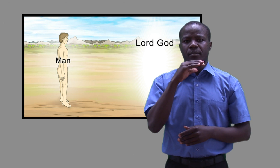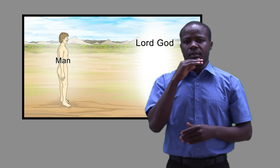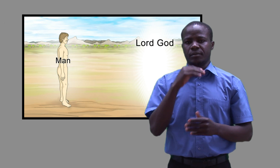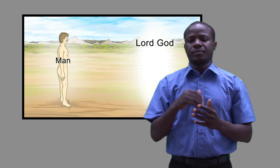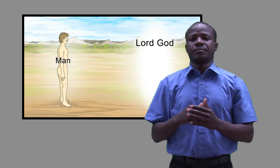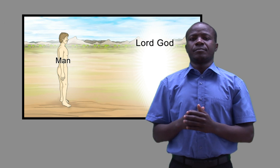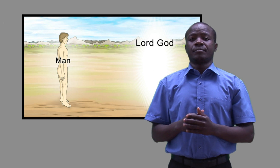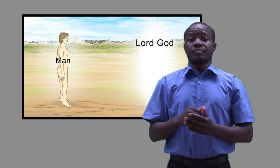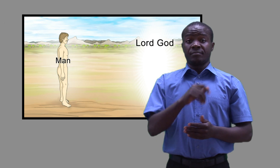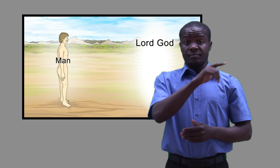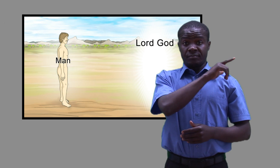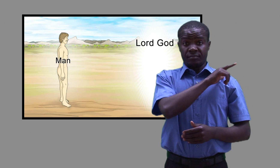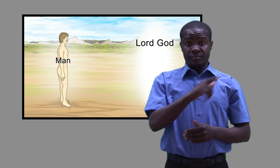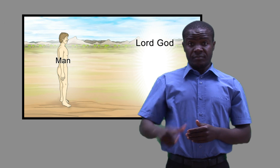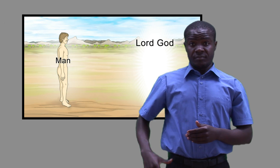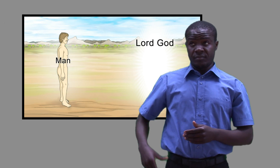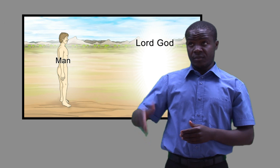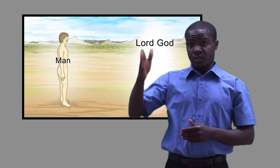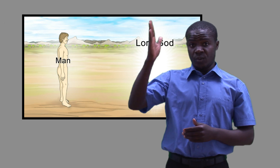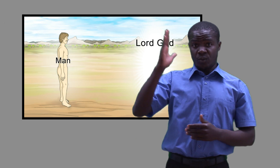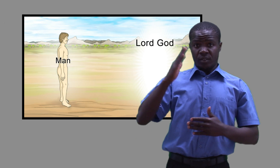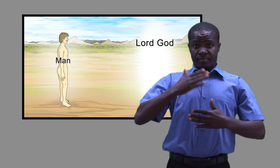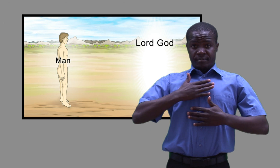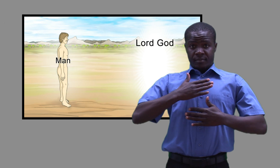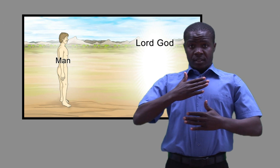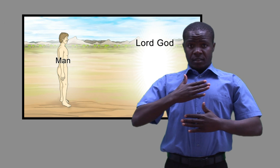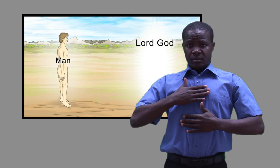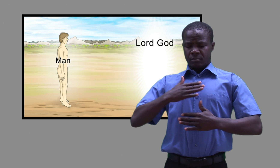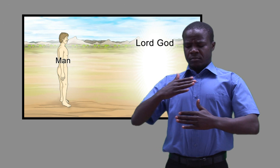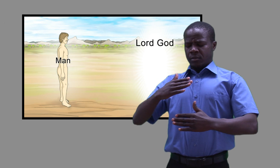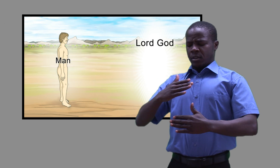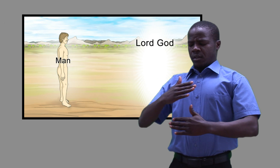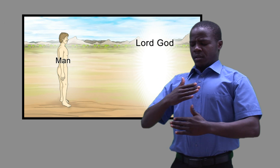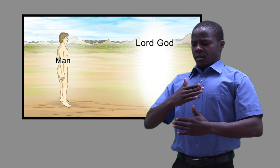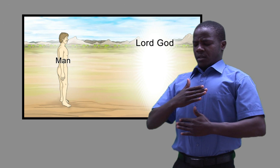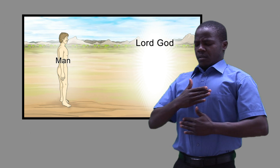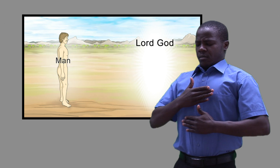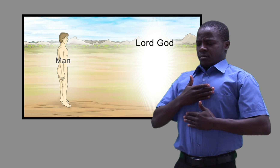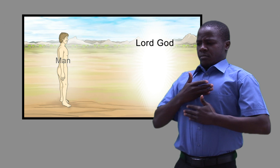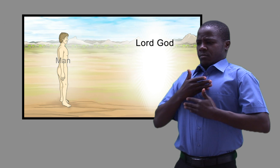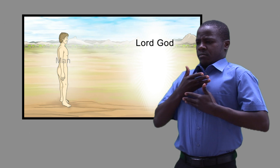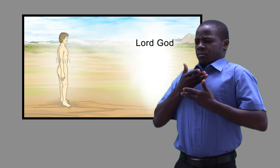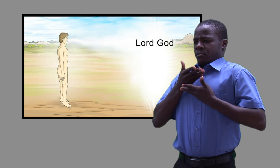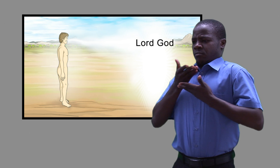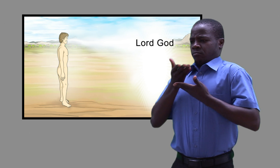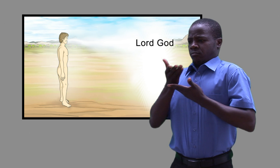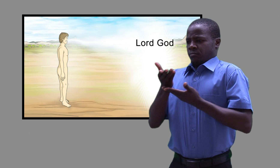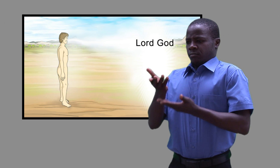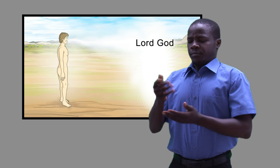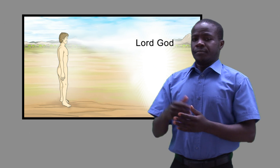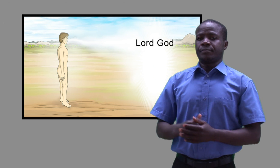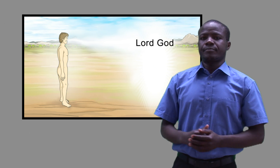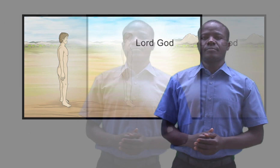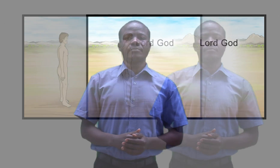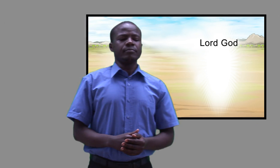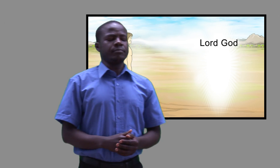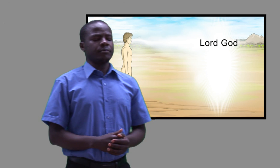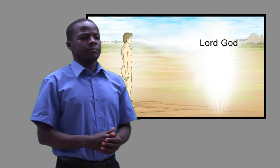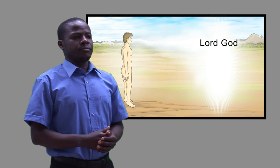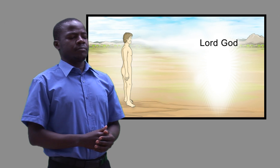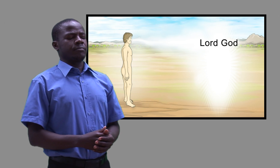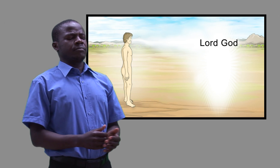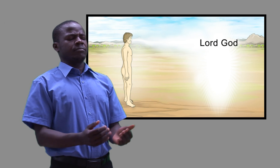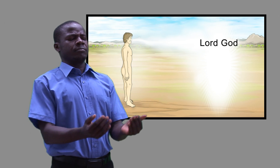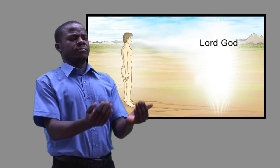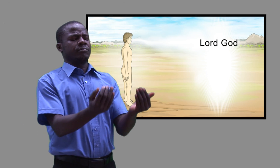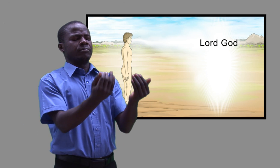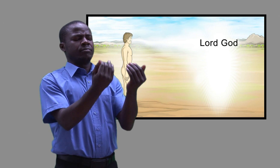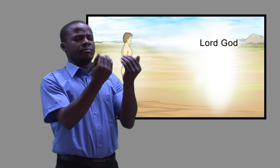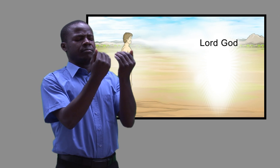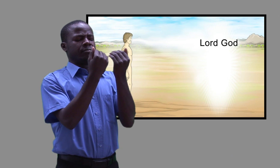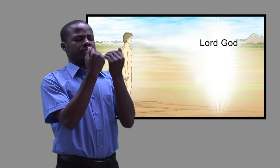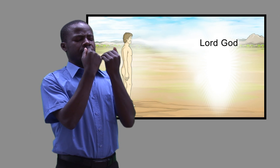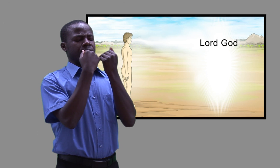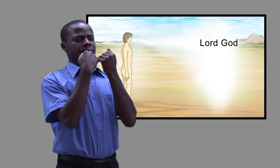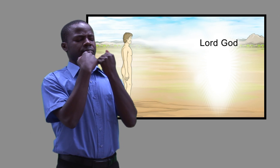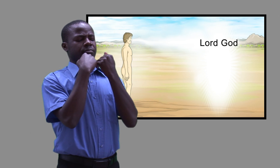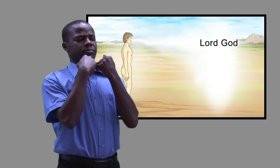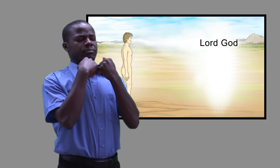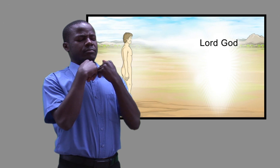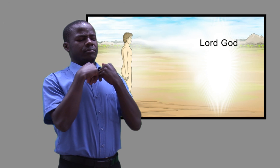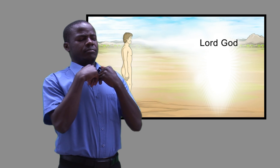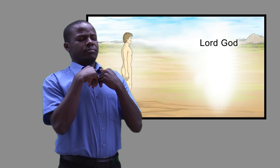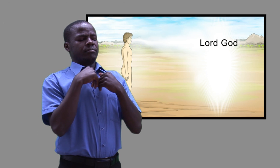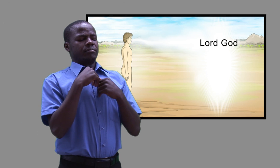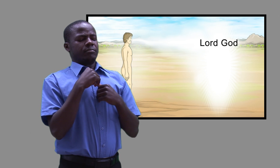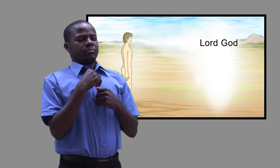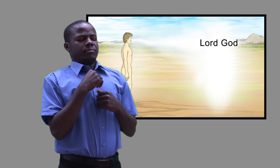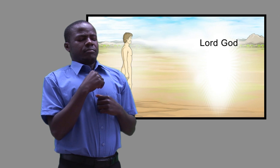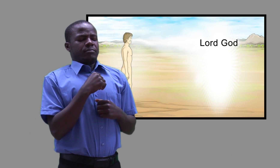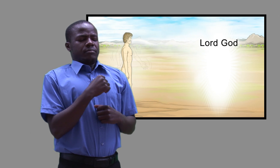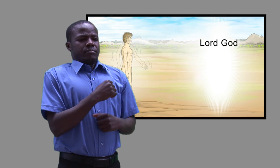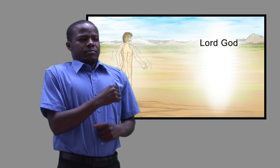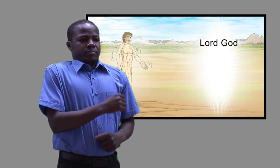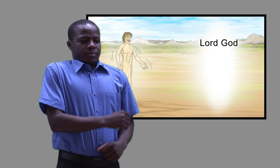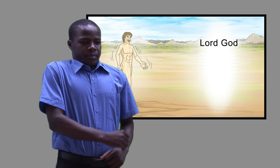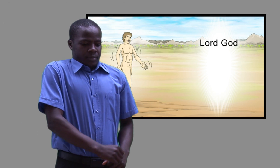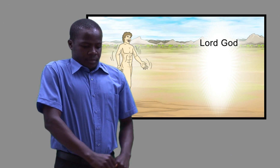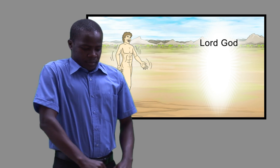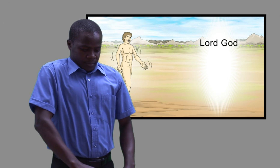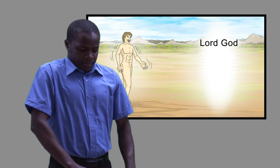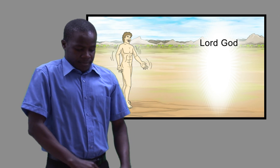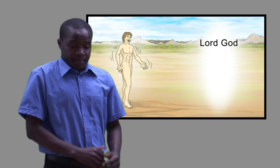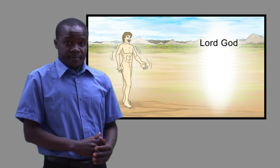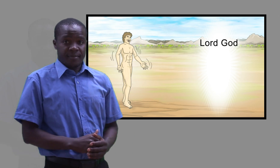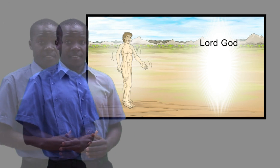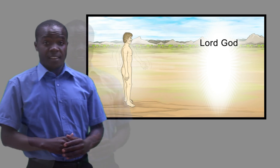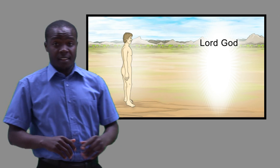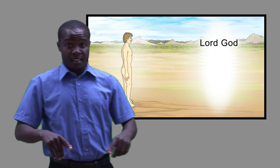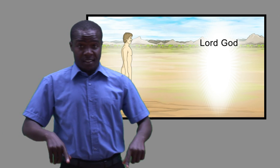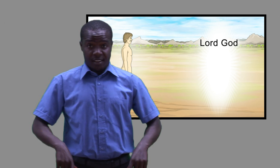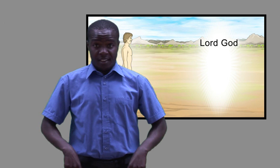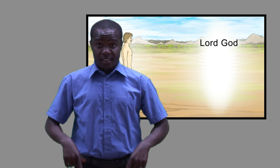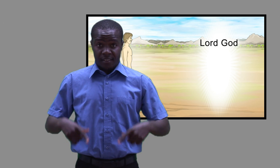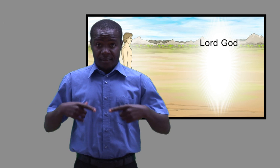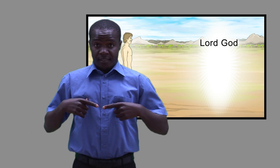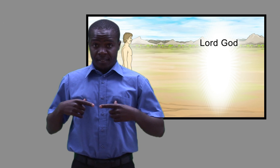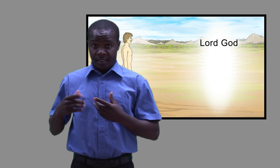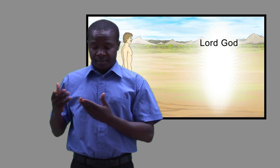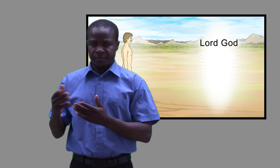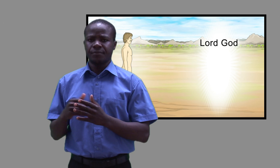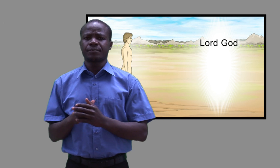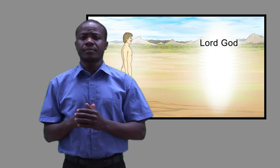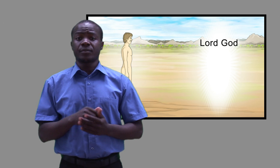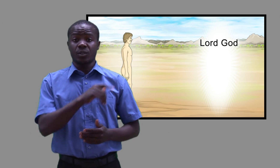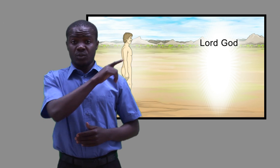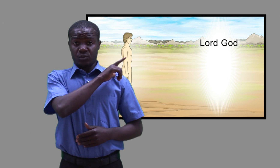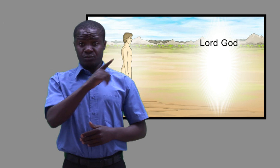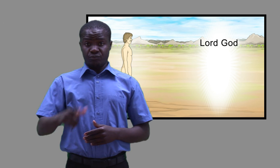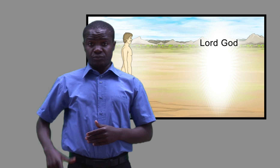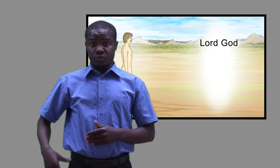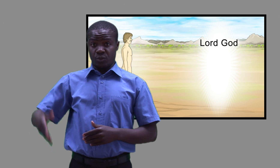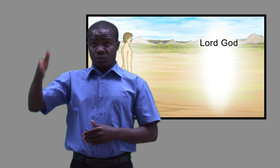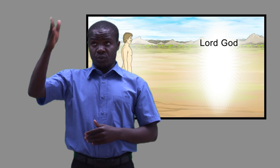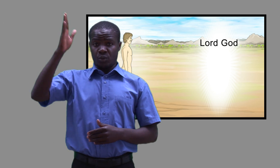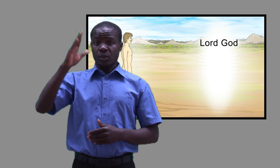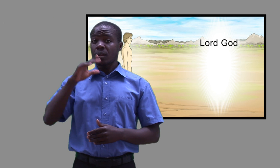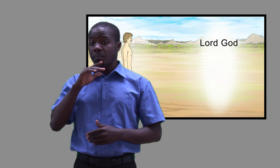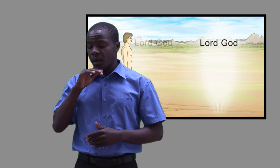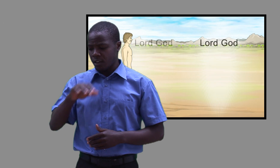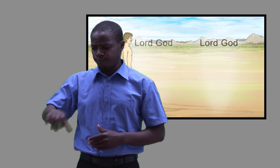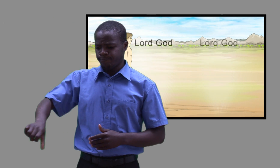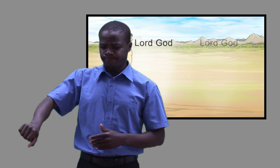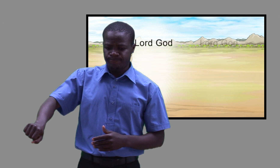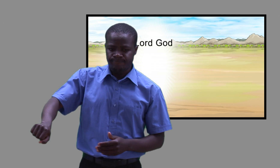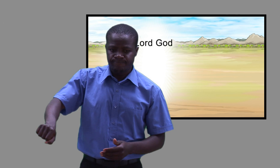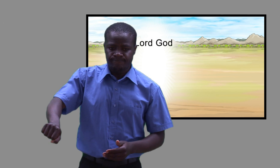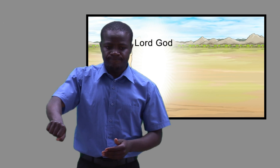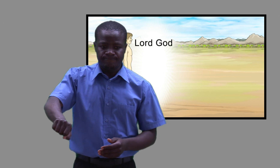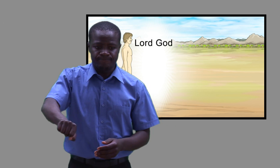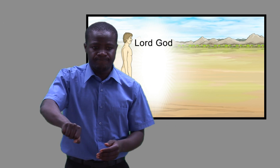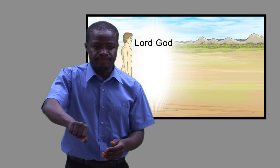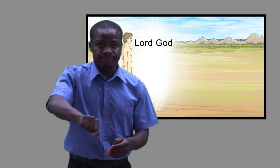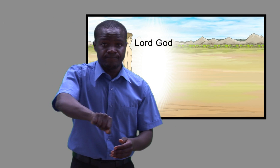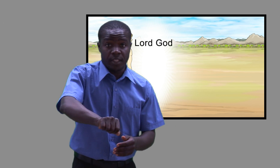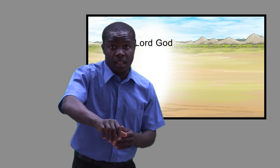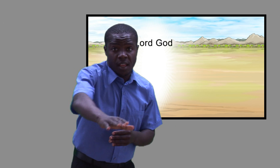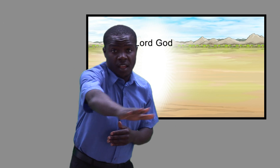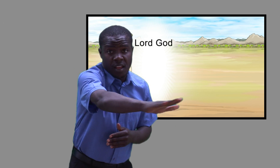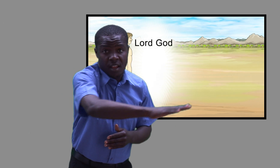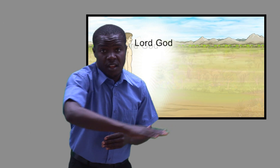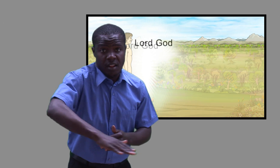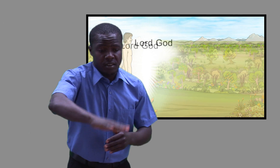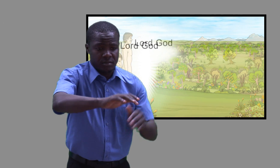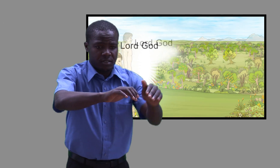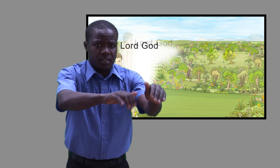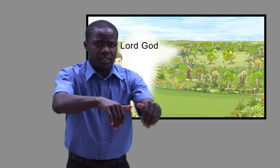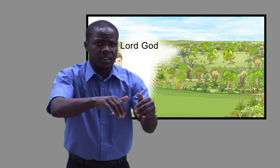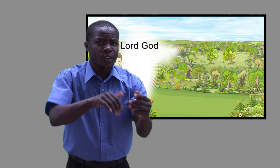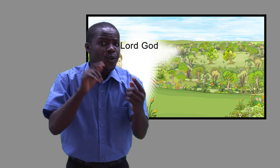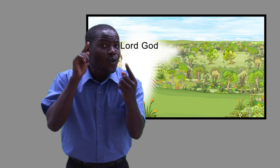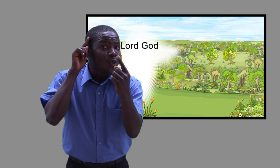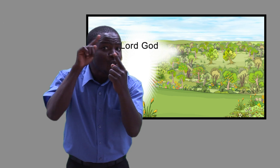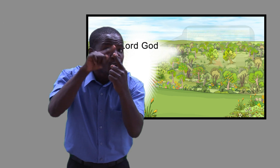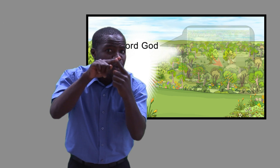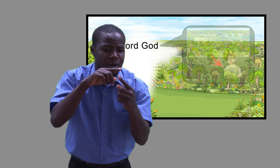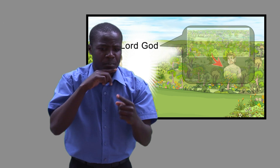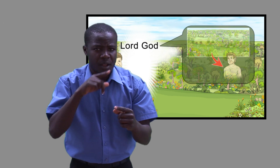Now a river flowed out of Eden to water the garden, and from there it branched into four headwaters: The name of the first river is Pishon; it winds through the whole land of Havilah, where there is gold. And the gold of that land is pure, and bdellium and onyx are found there. The name of the second river is Gihon; it winds through the whole land of Cush. The name of the third river is Hiddekel; it runs along the east side of Assyria. And the fourth river is the Euphrates.